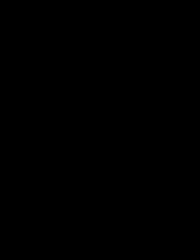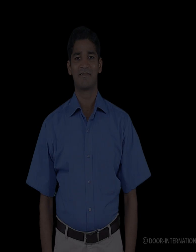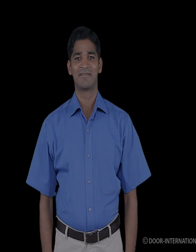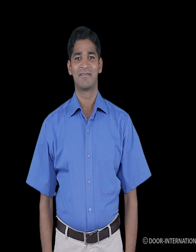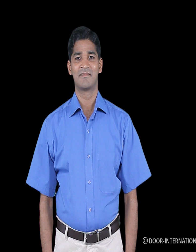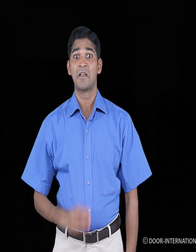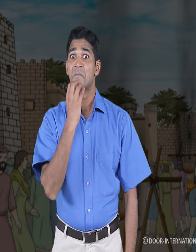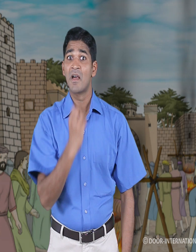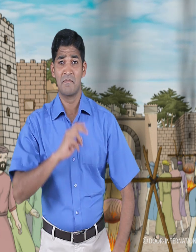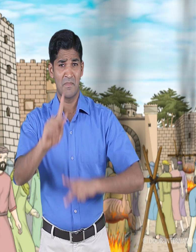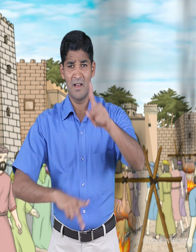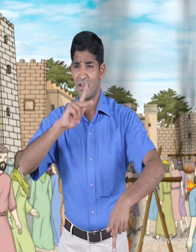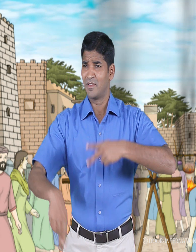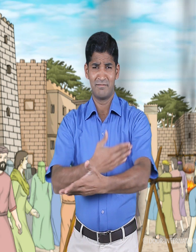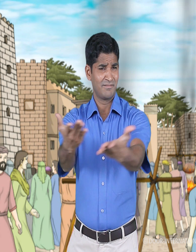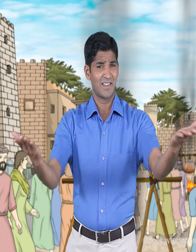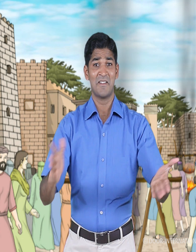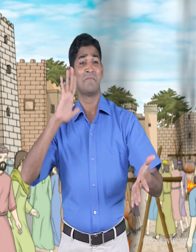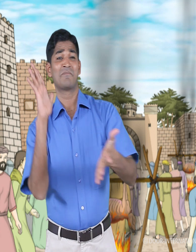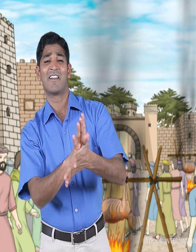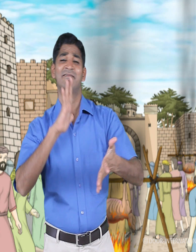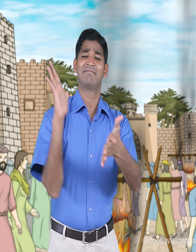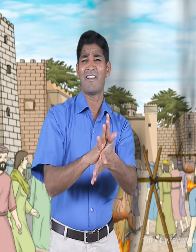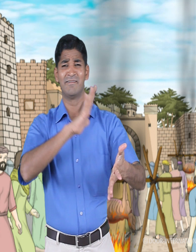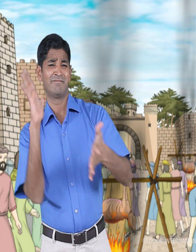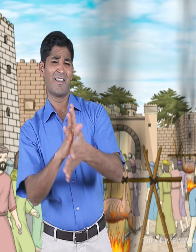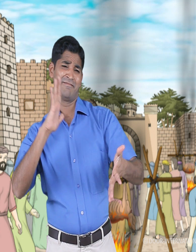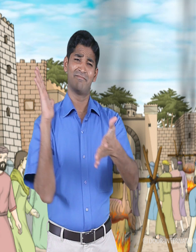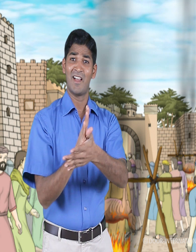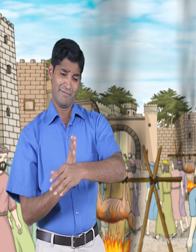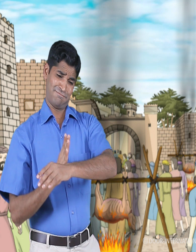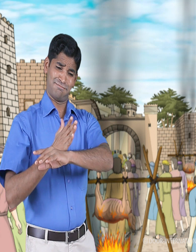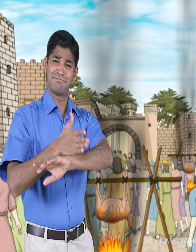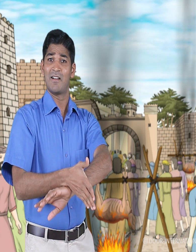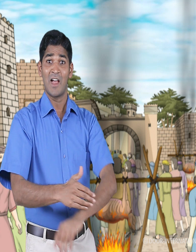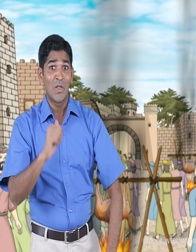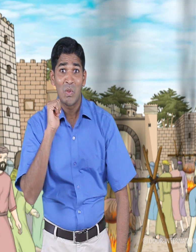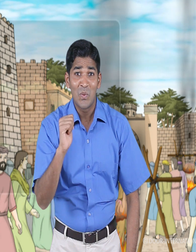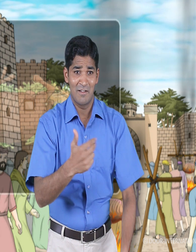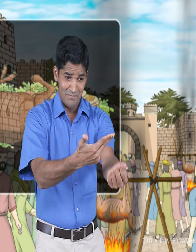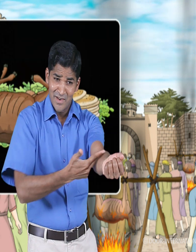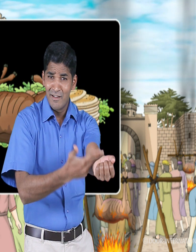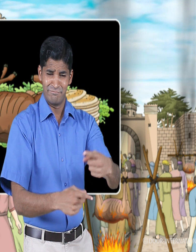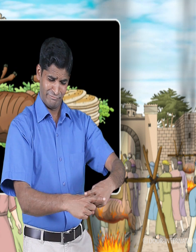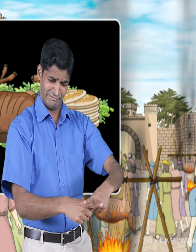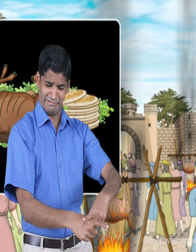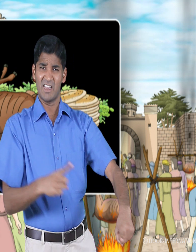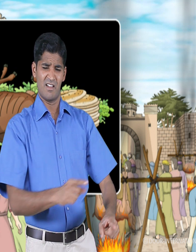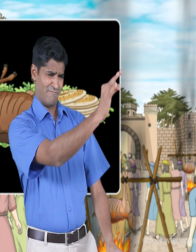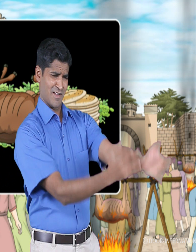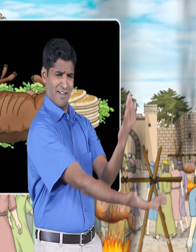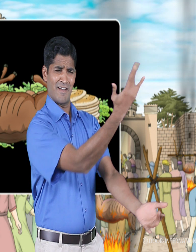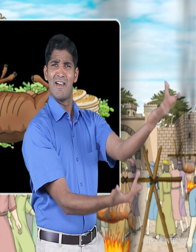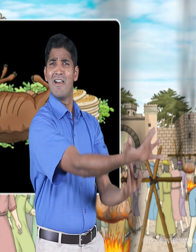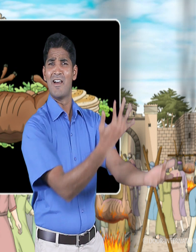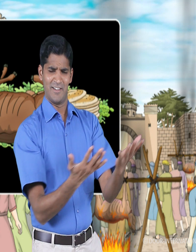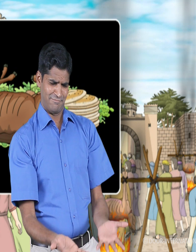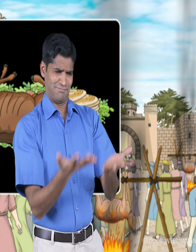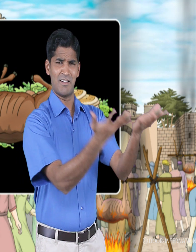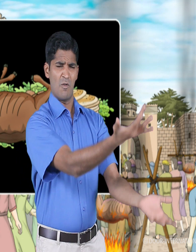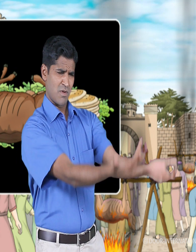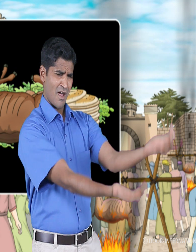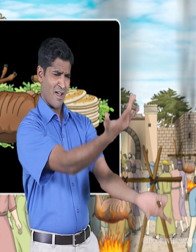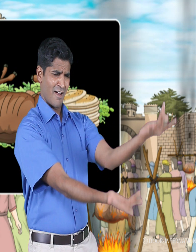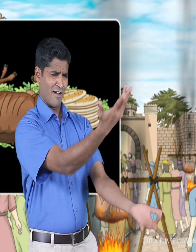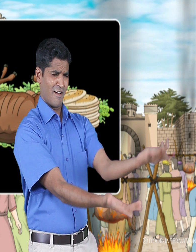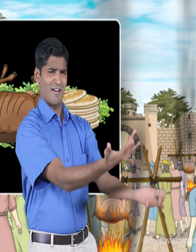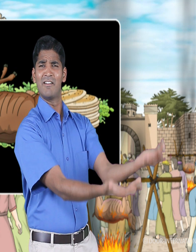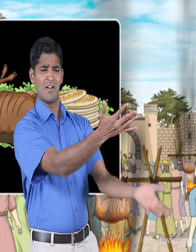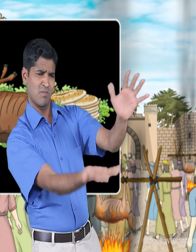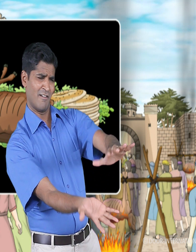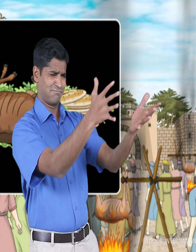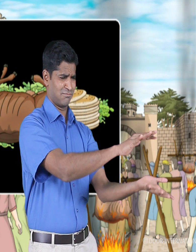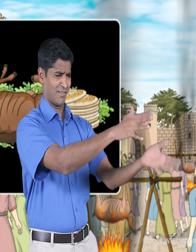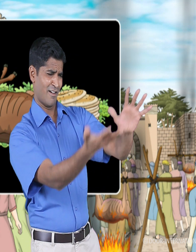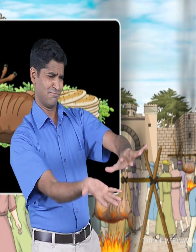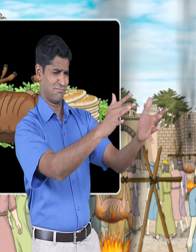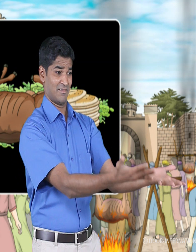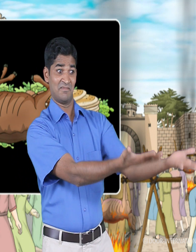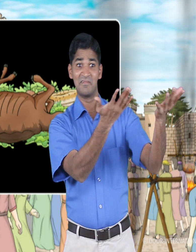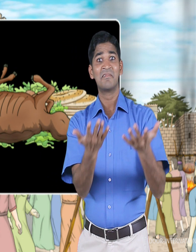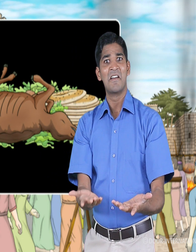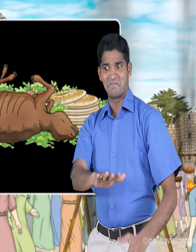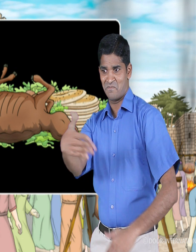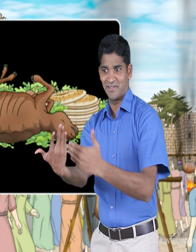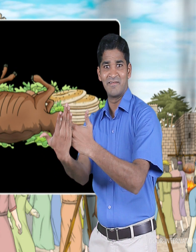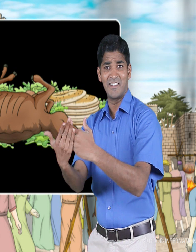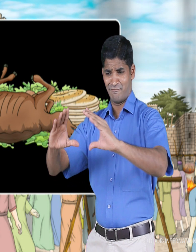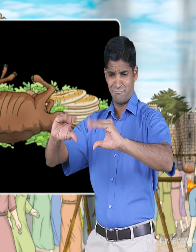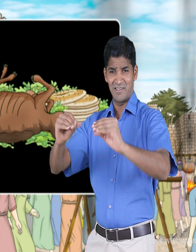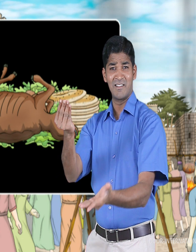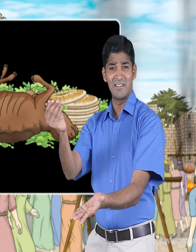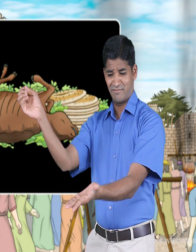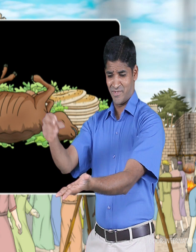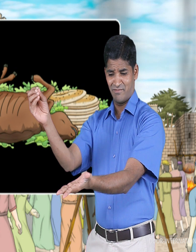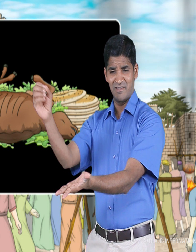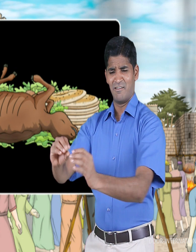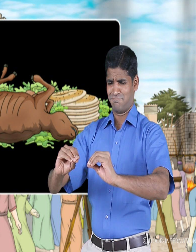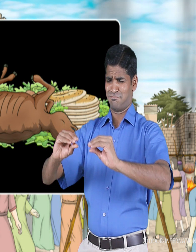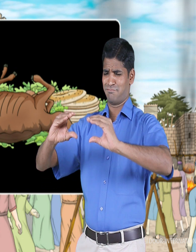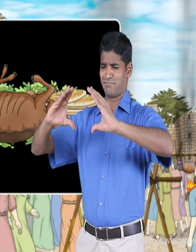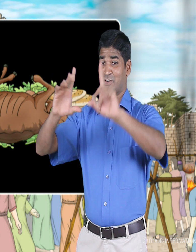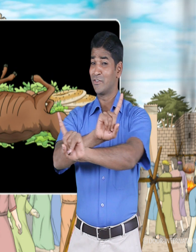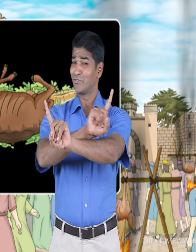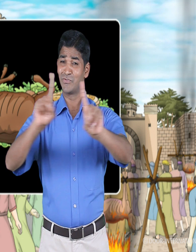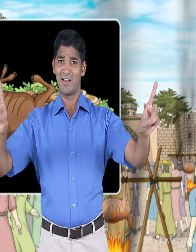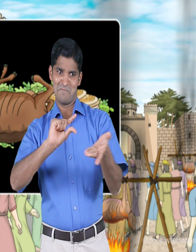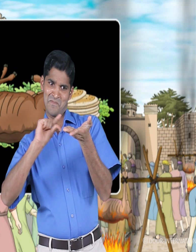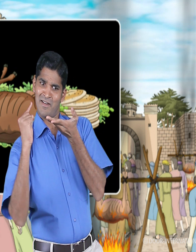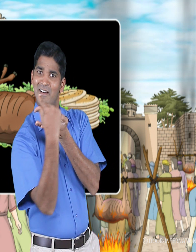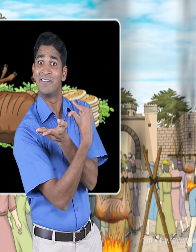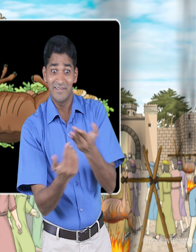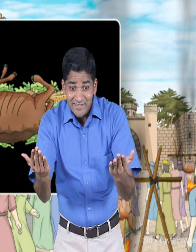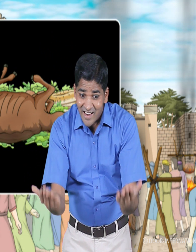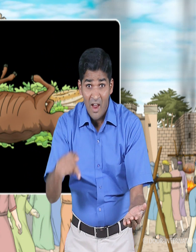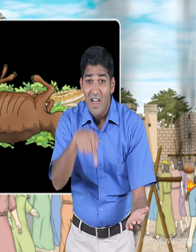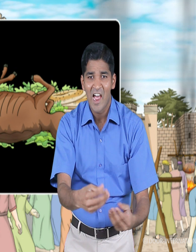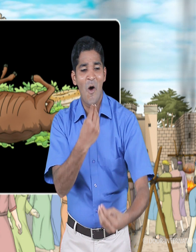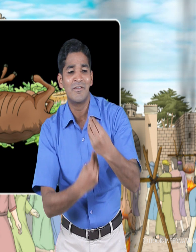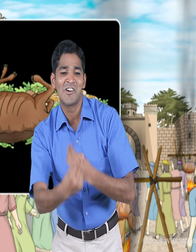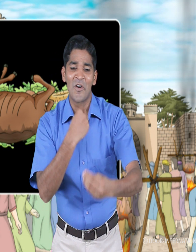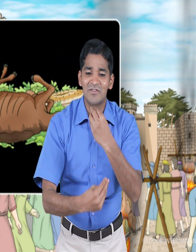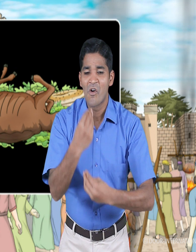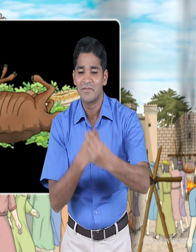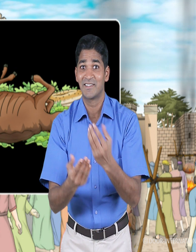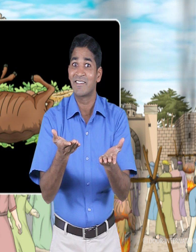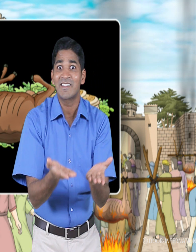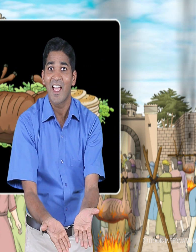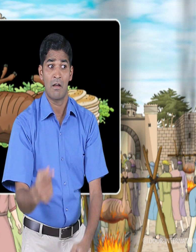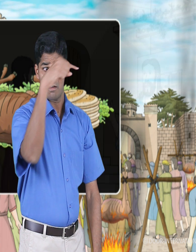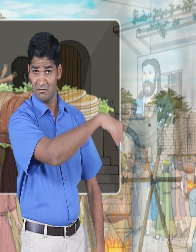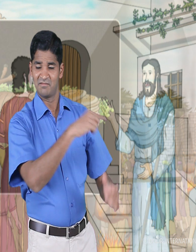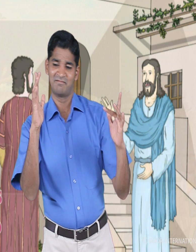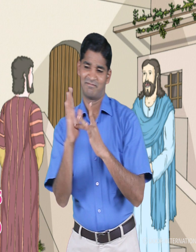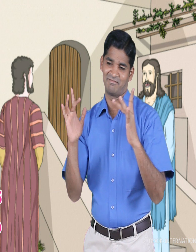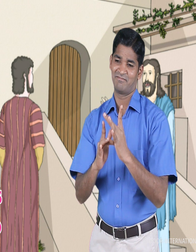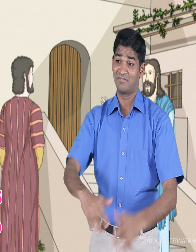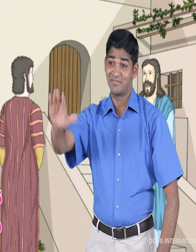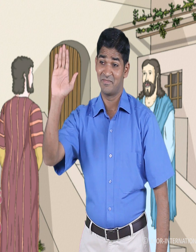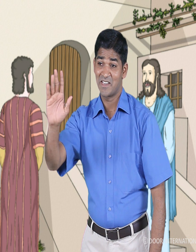Then came the day of Unleavened Bread on which the Passover lamb was to be sacrificed.